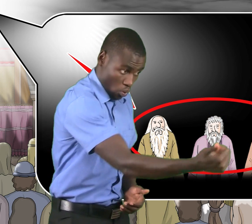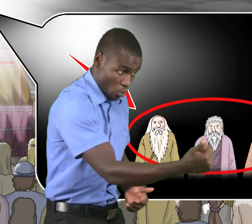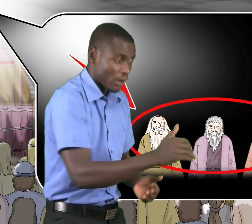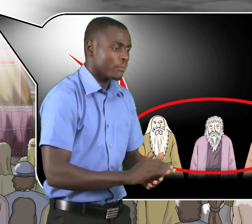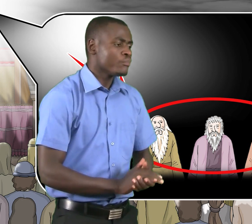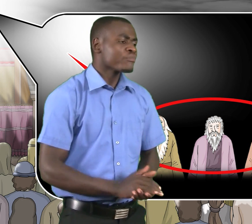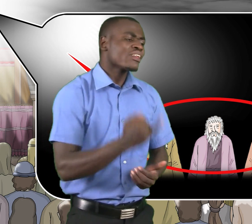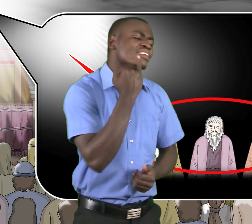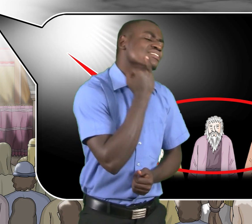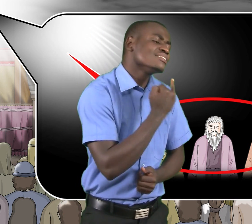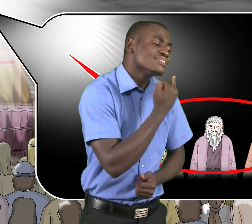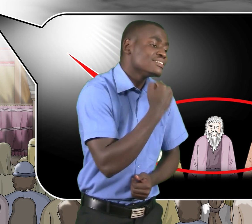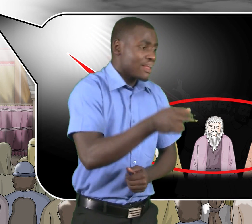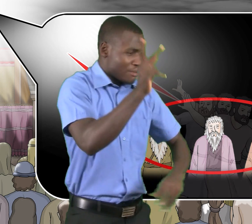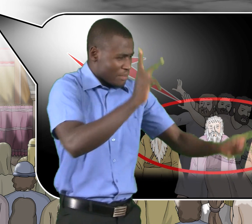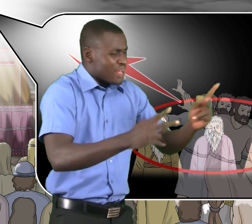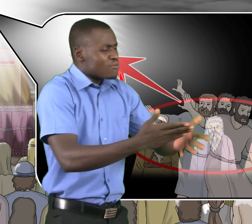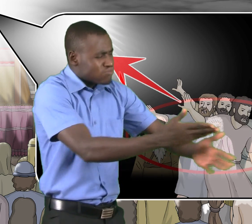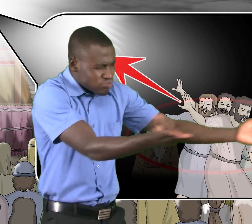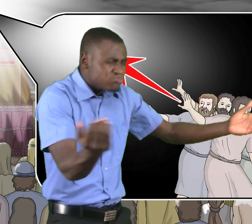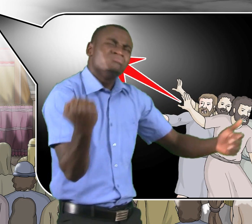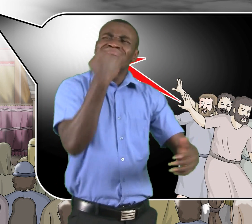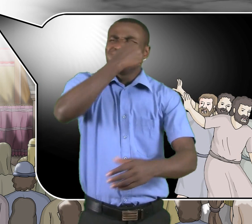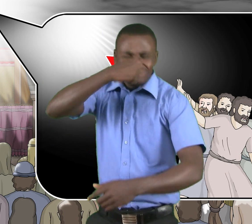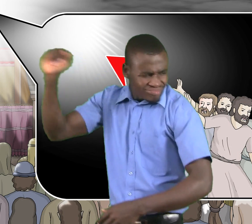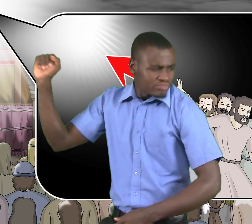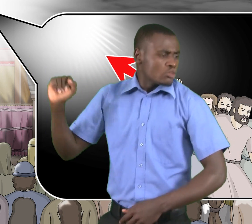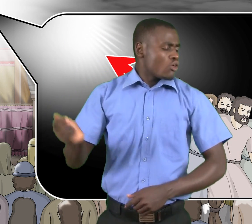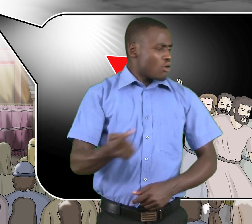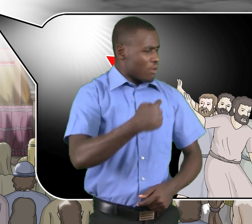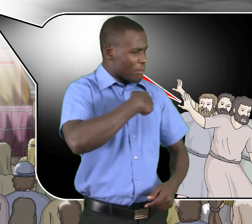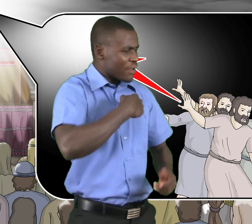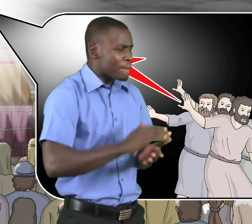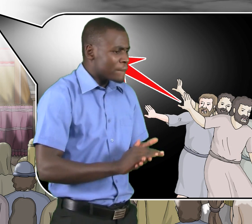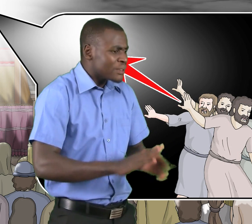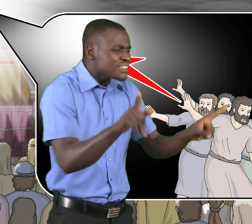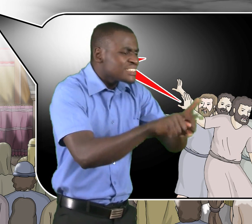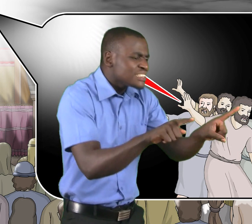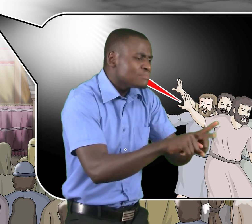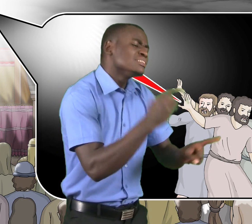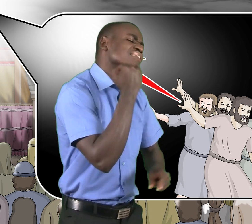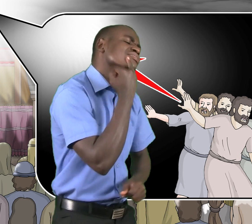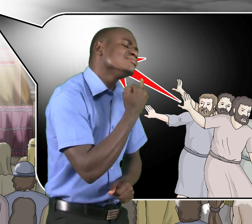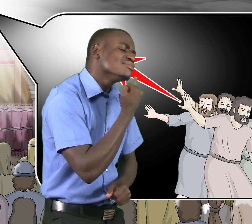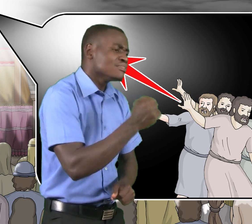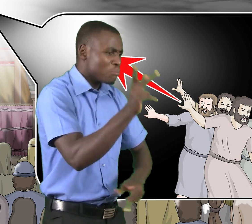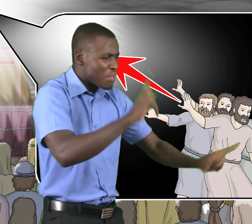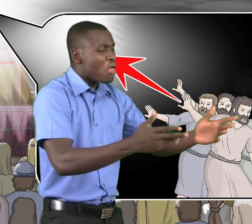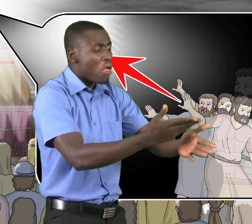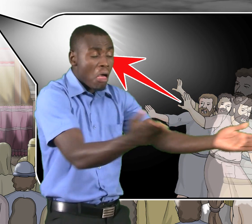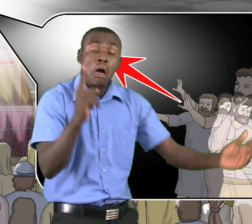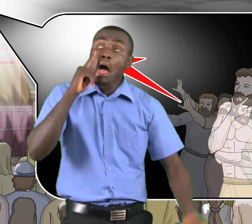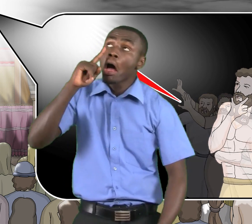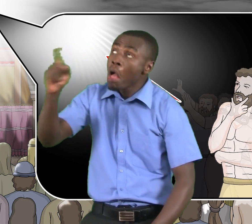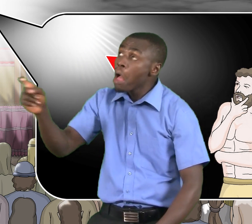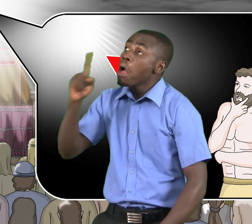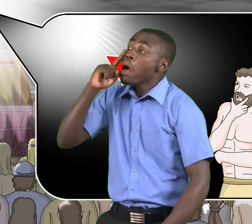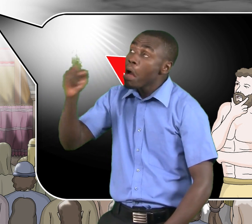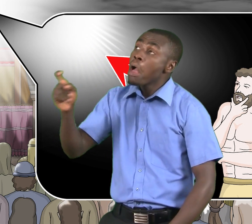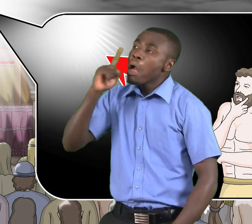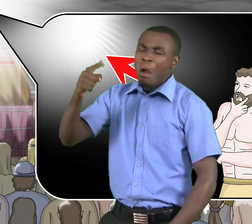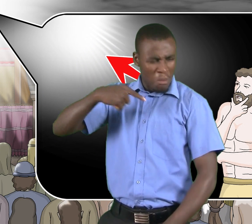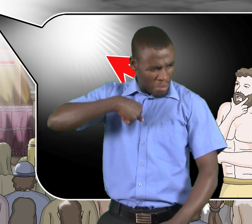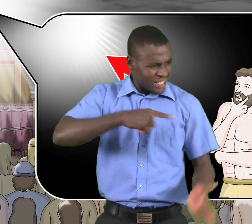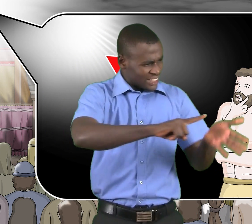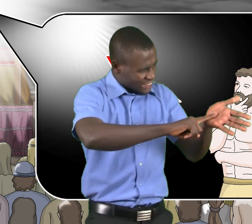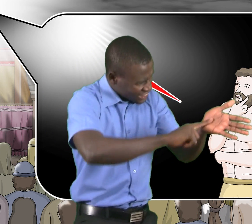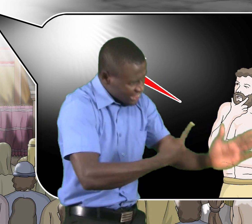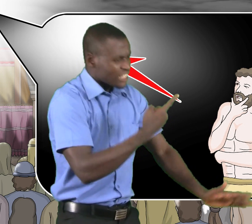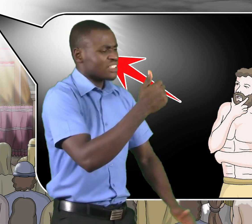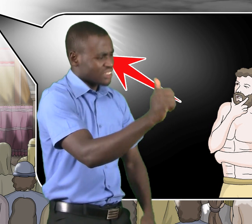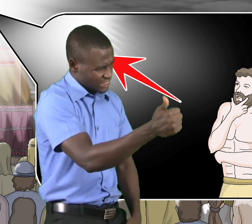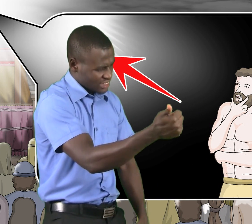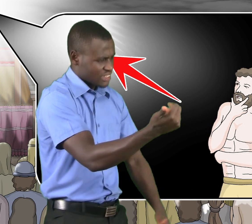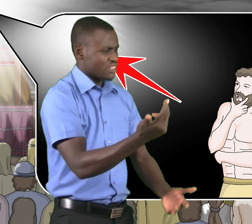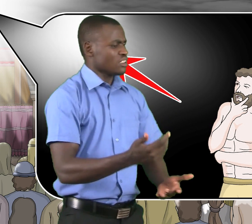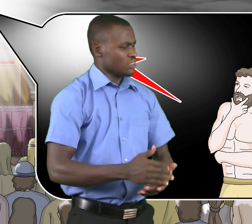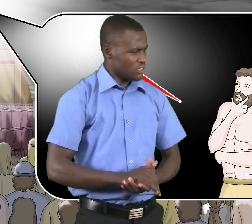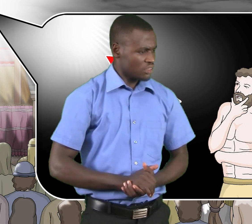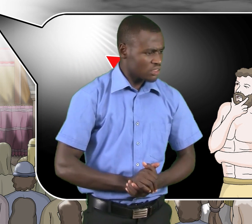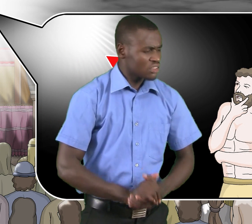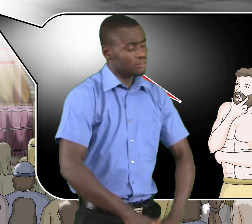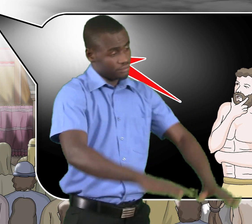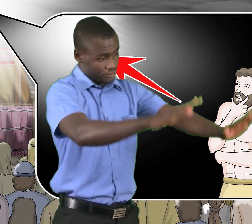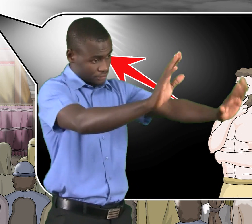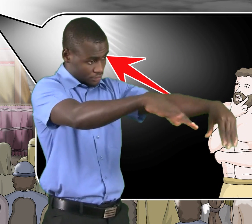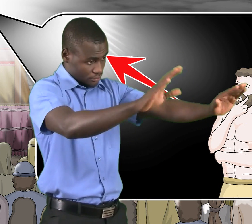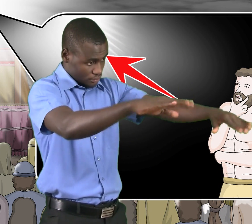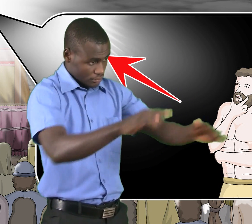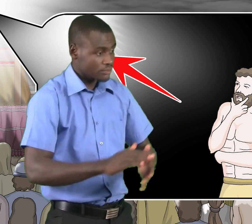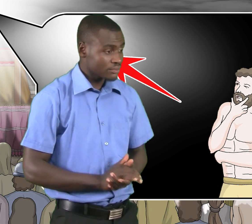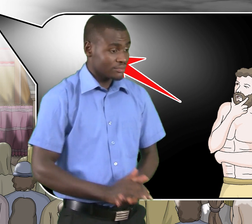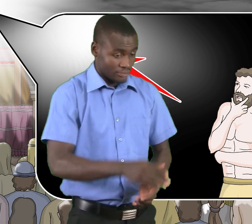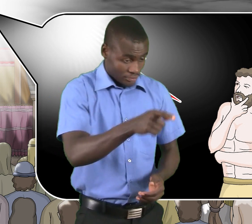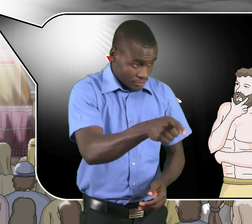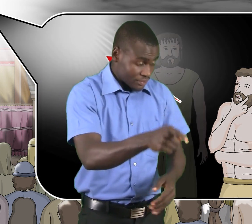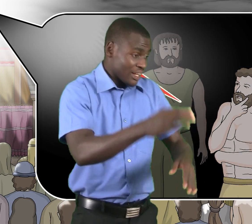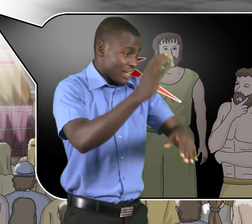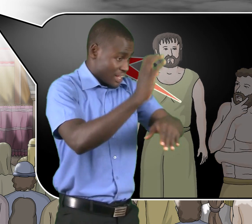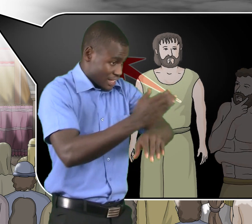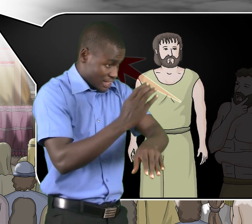None of those who have treated Me with contempt will see it.